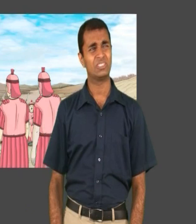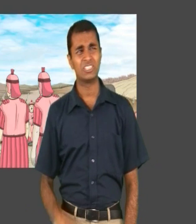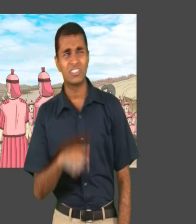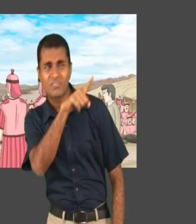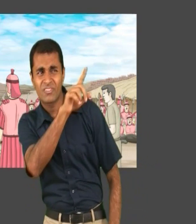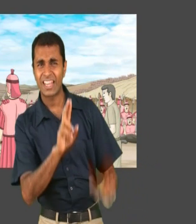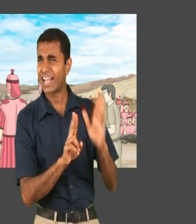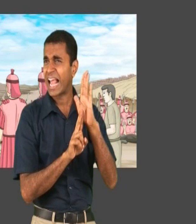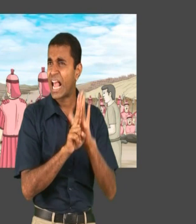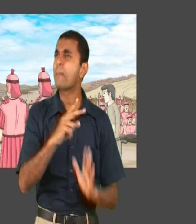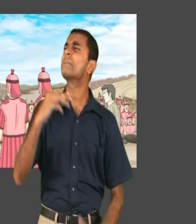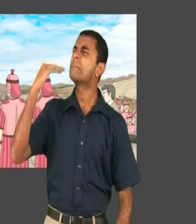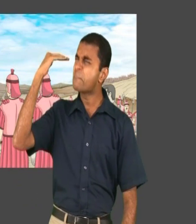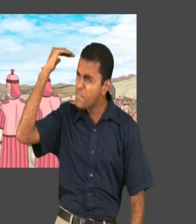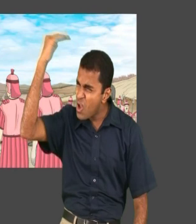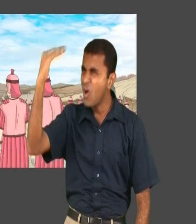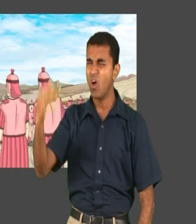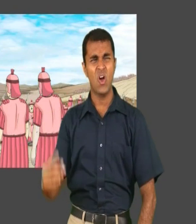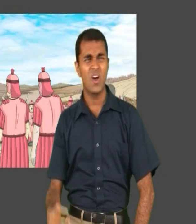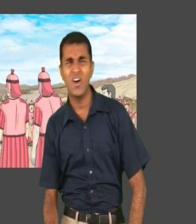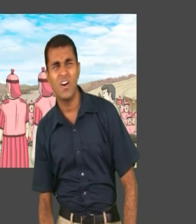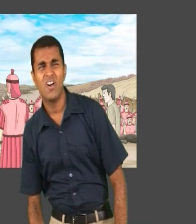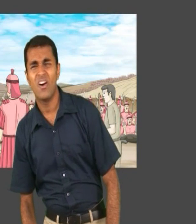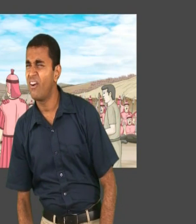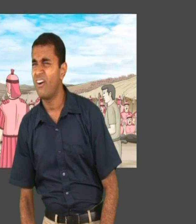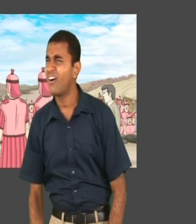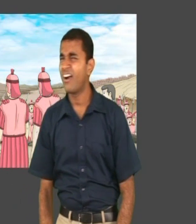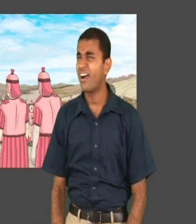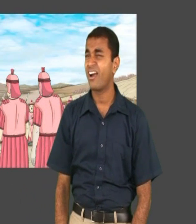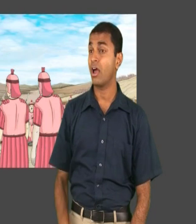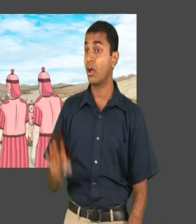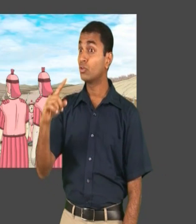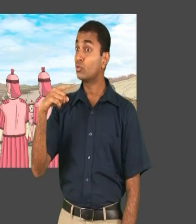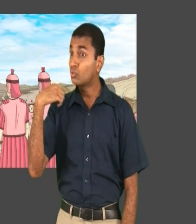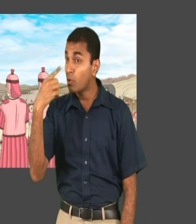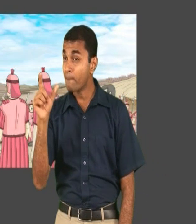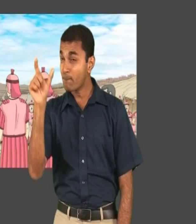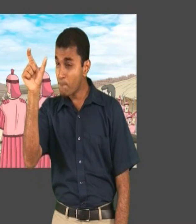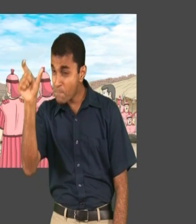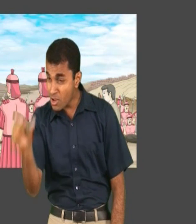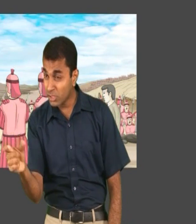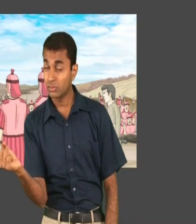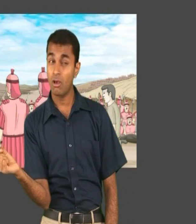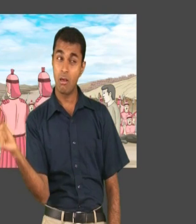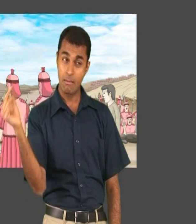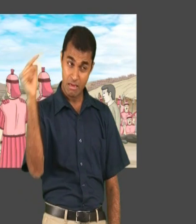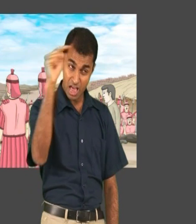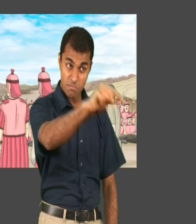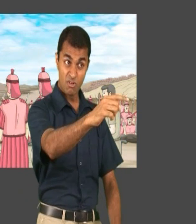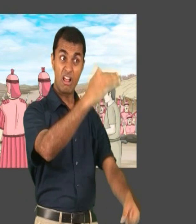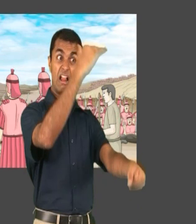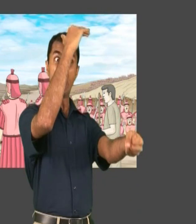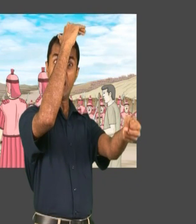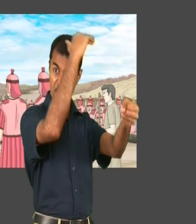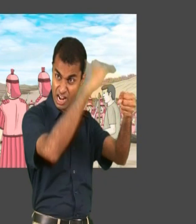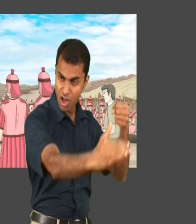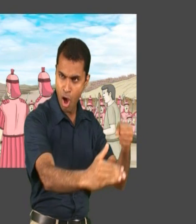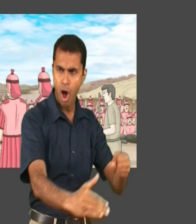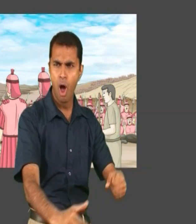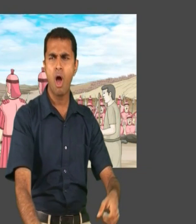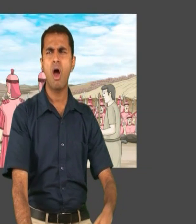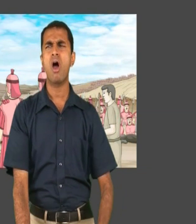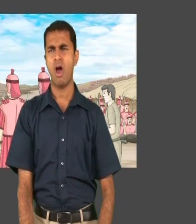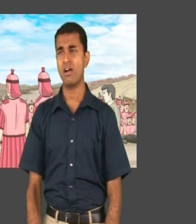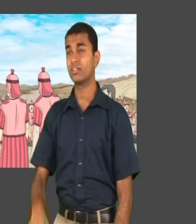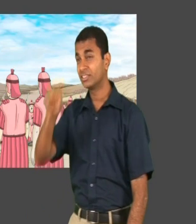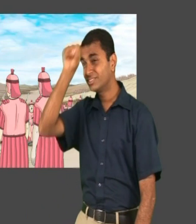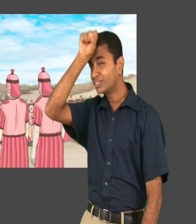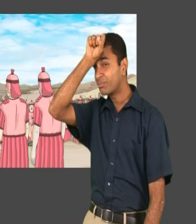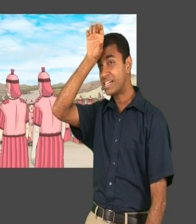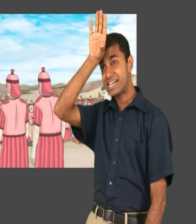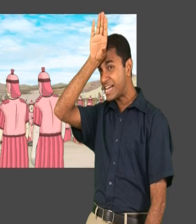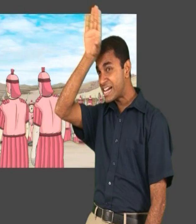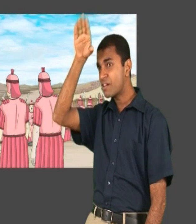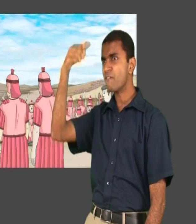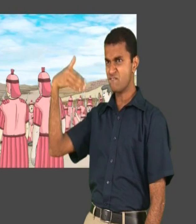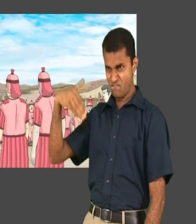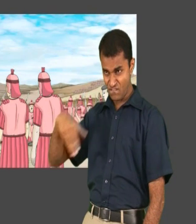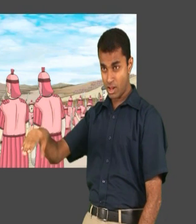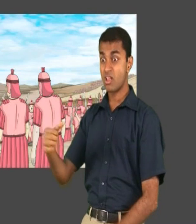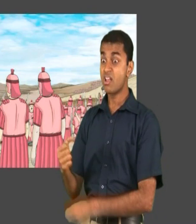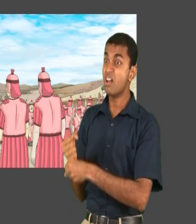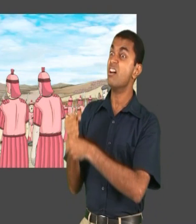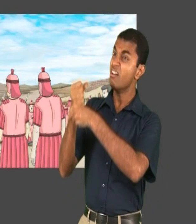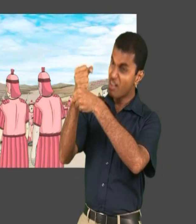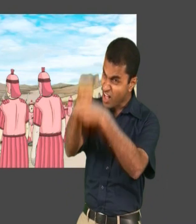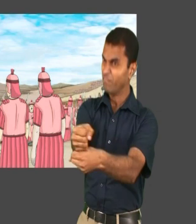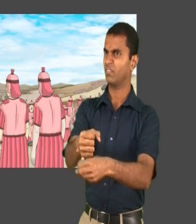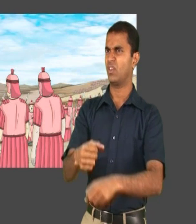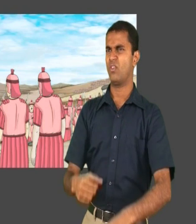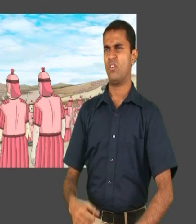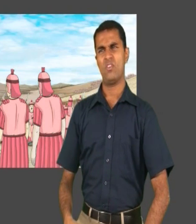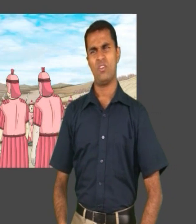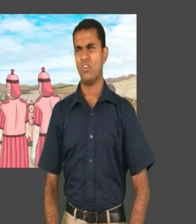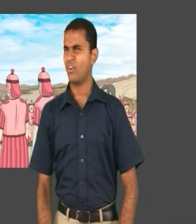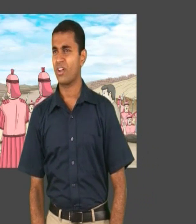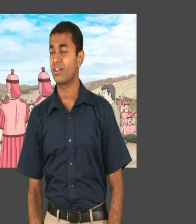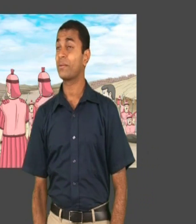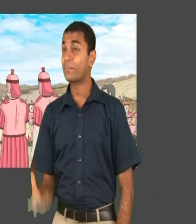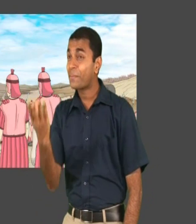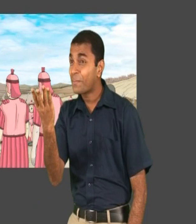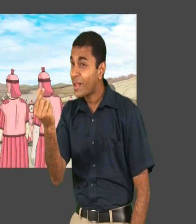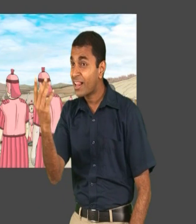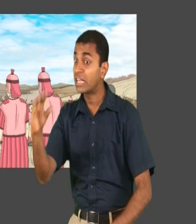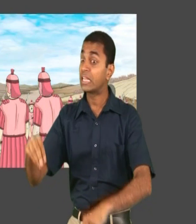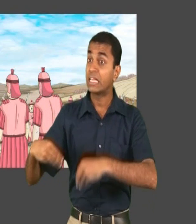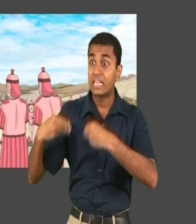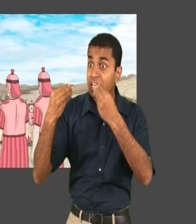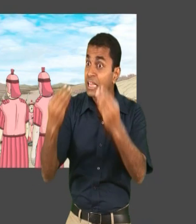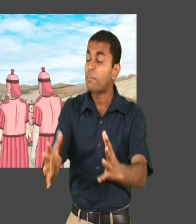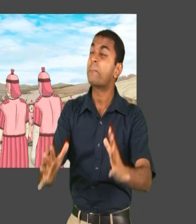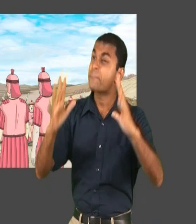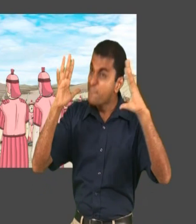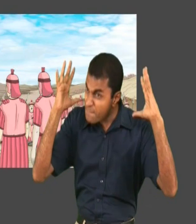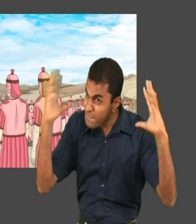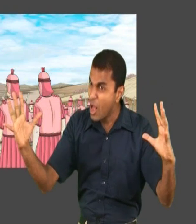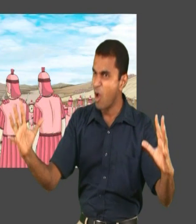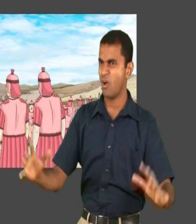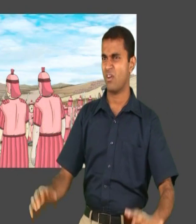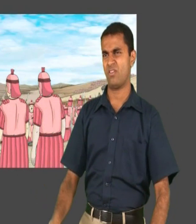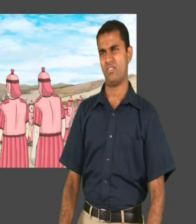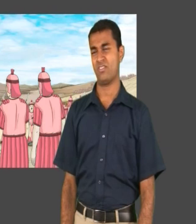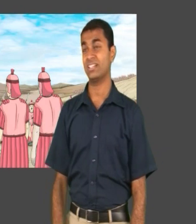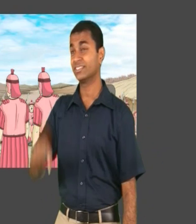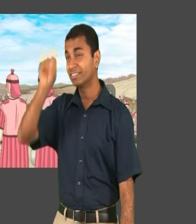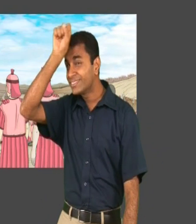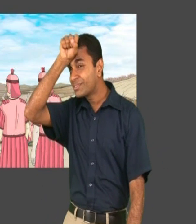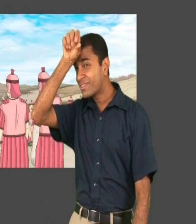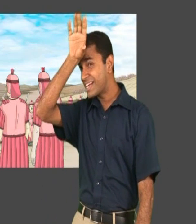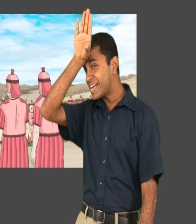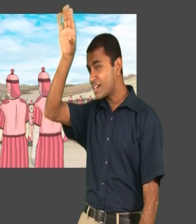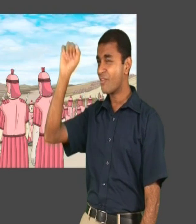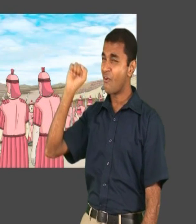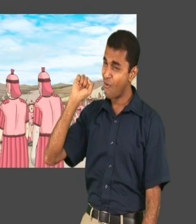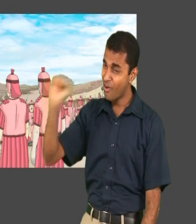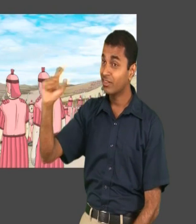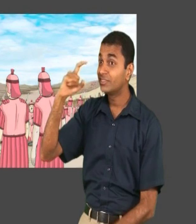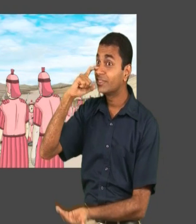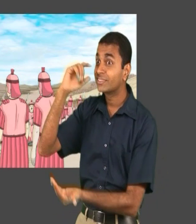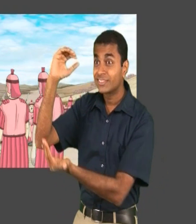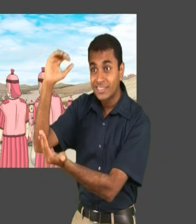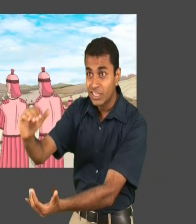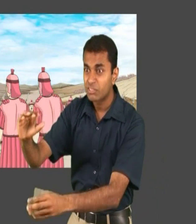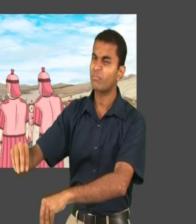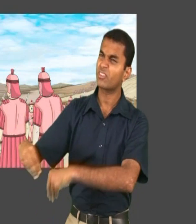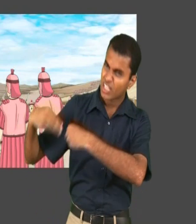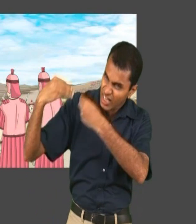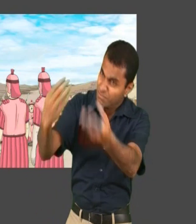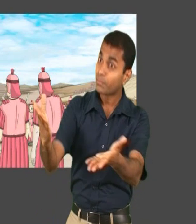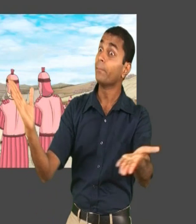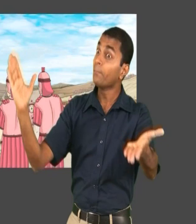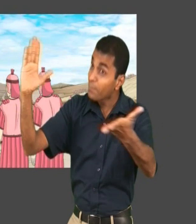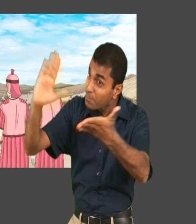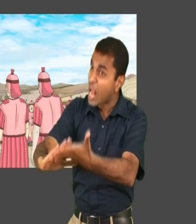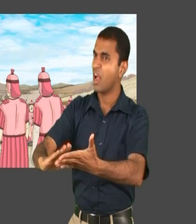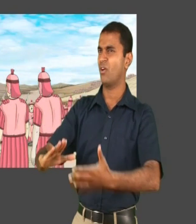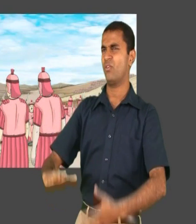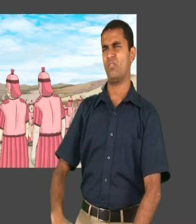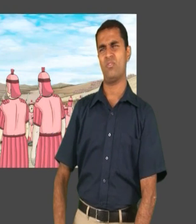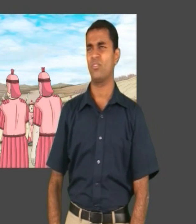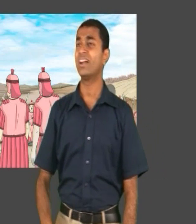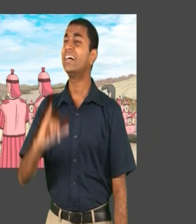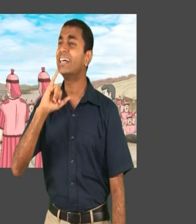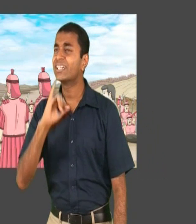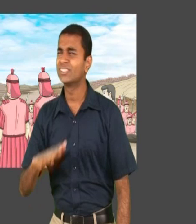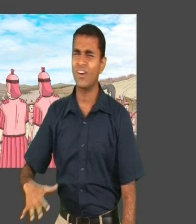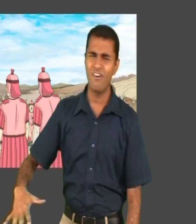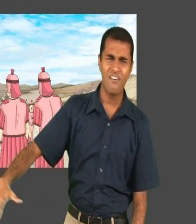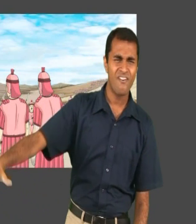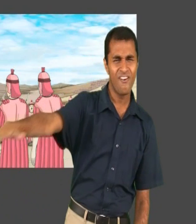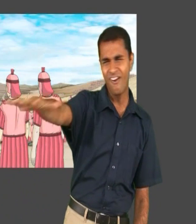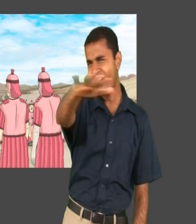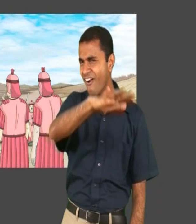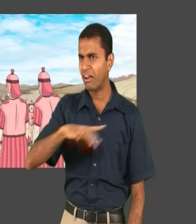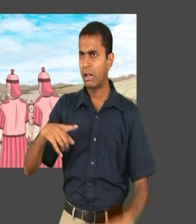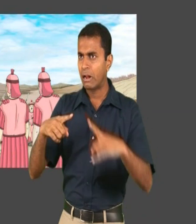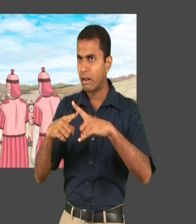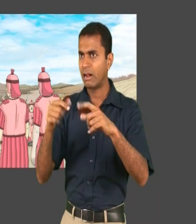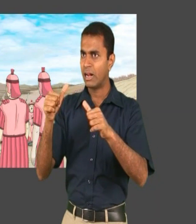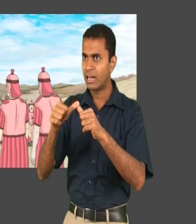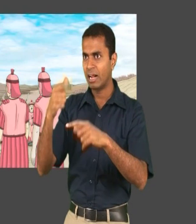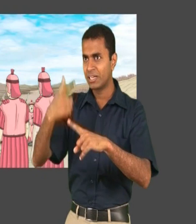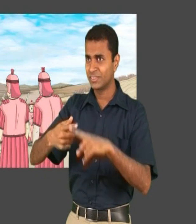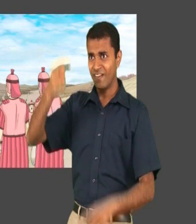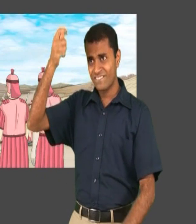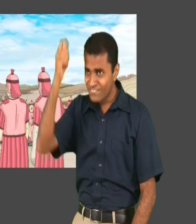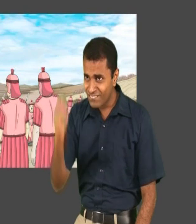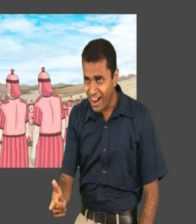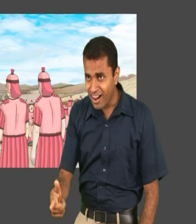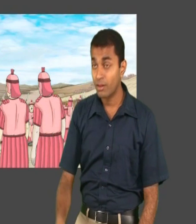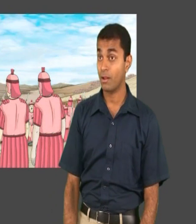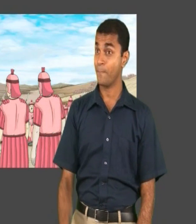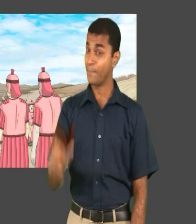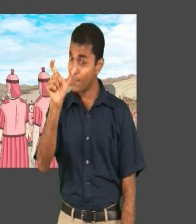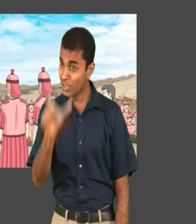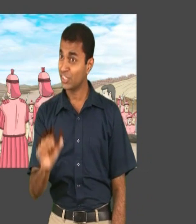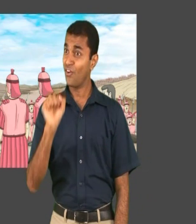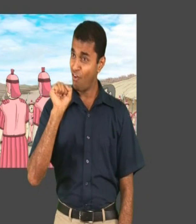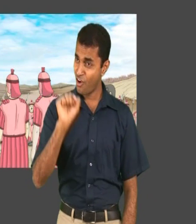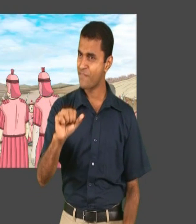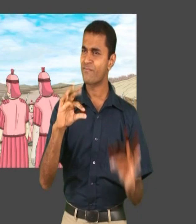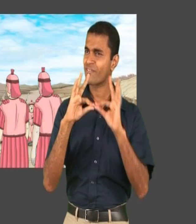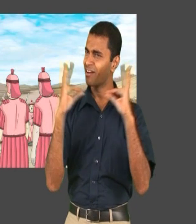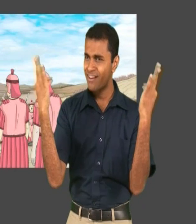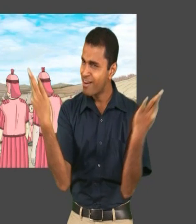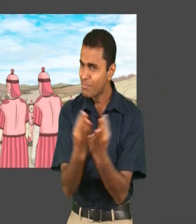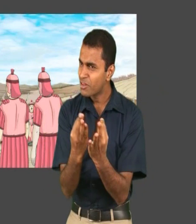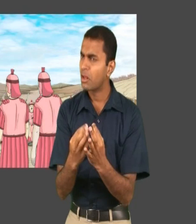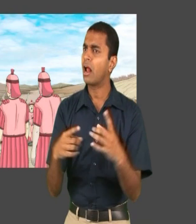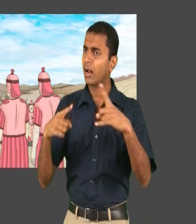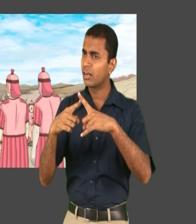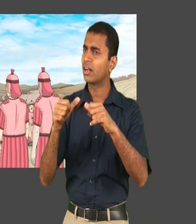Now the men of Israel had been saying, “Do you see this man who keeps coming out to defy Israel? To the man who kills him the king will give great riches.